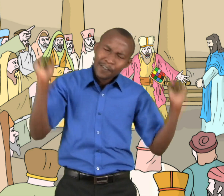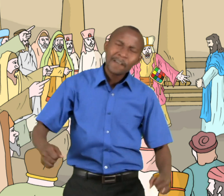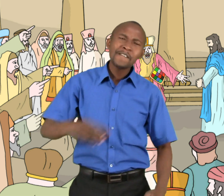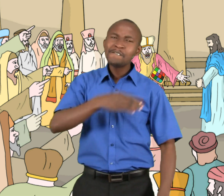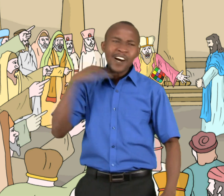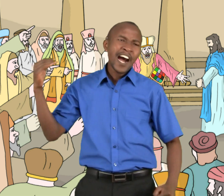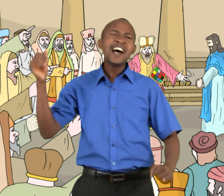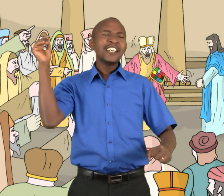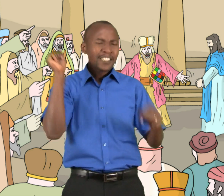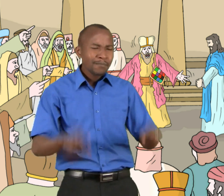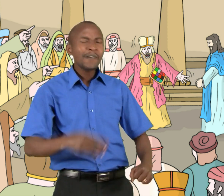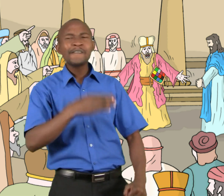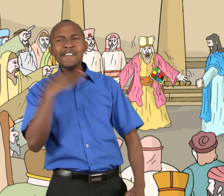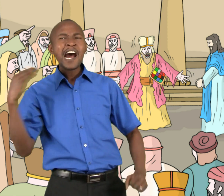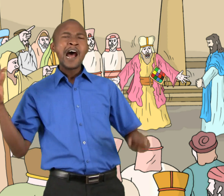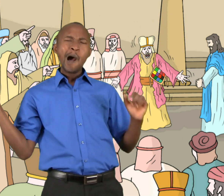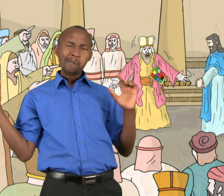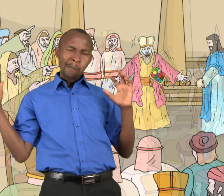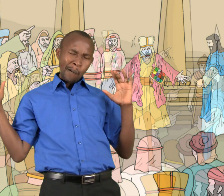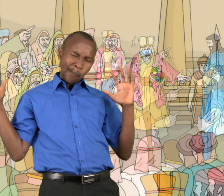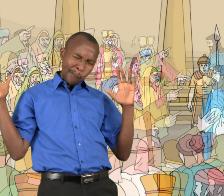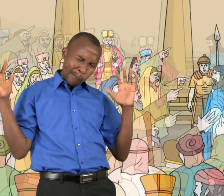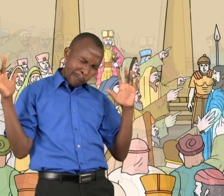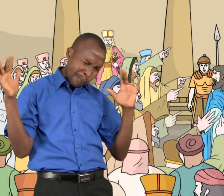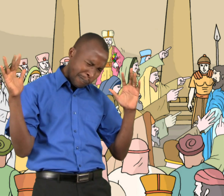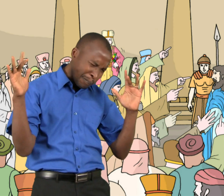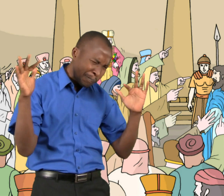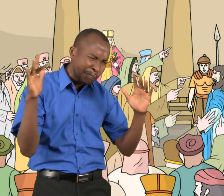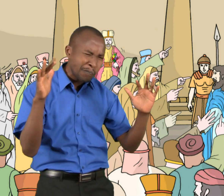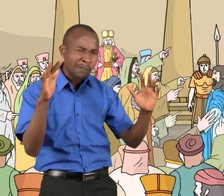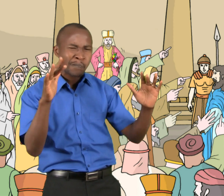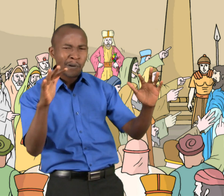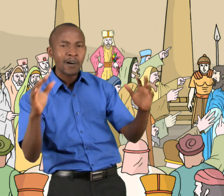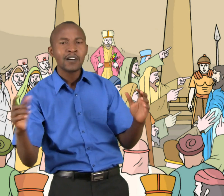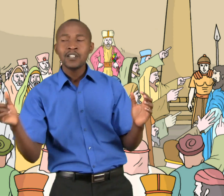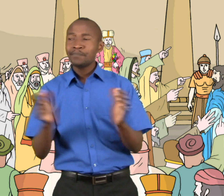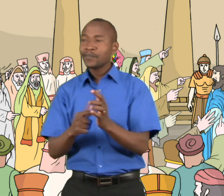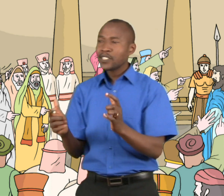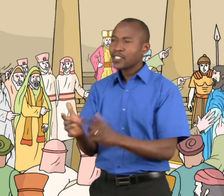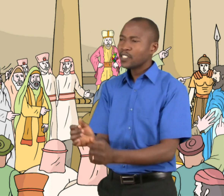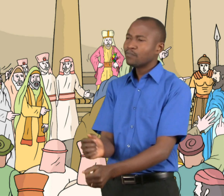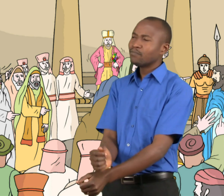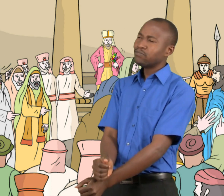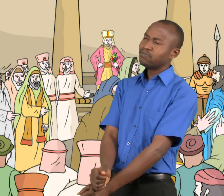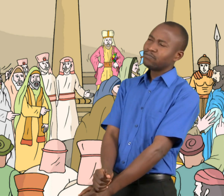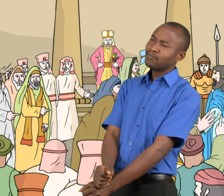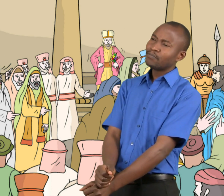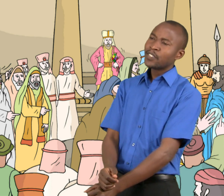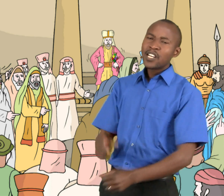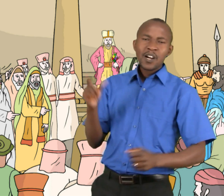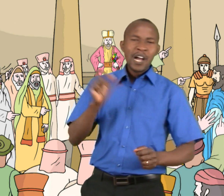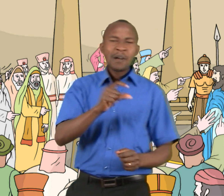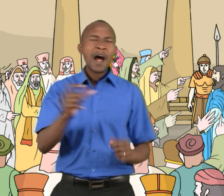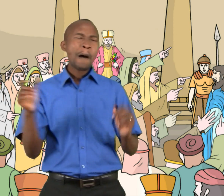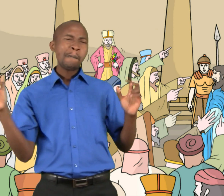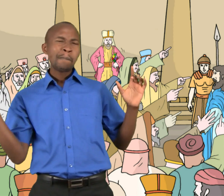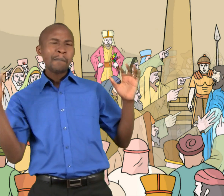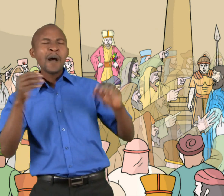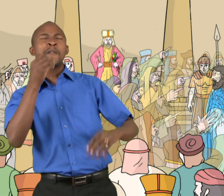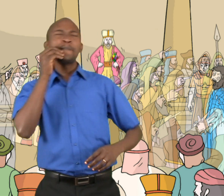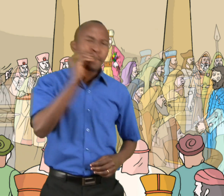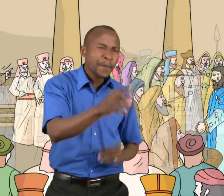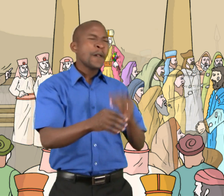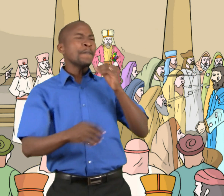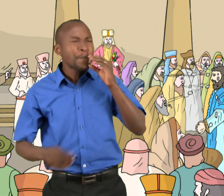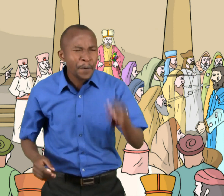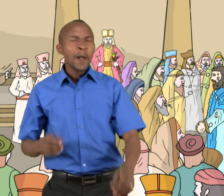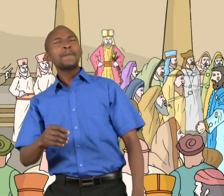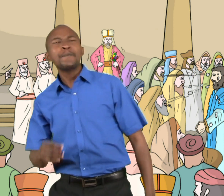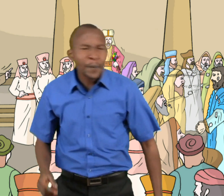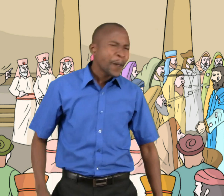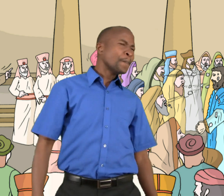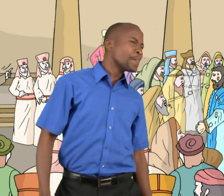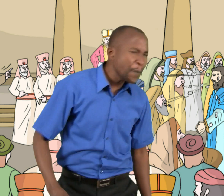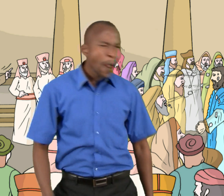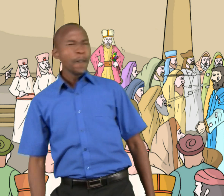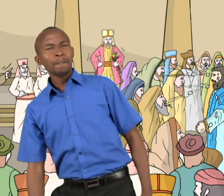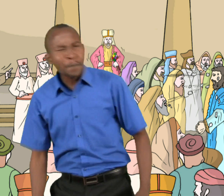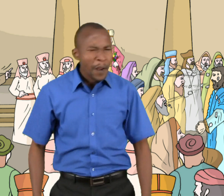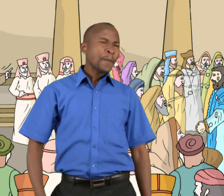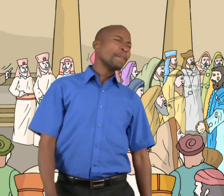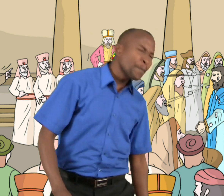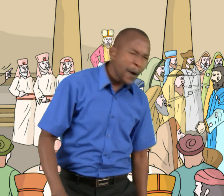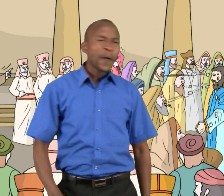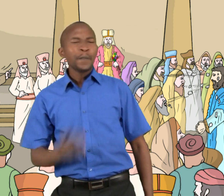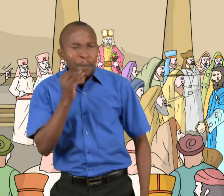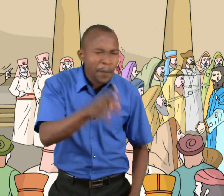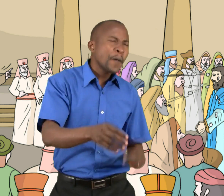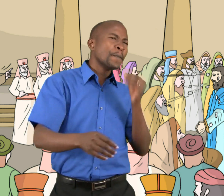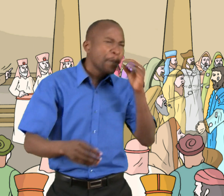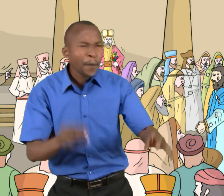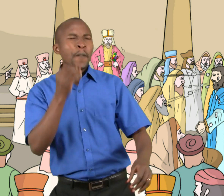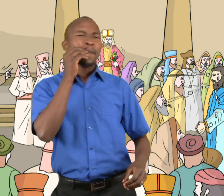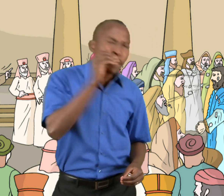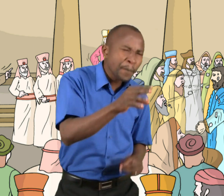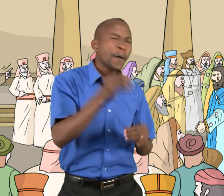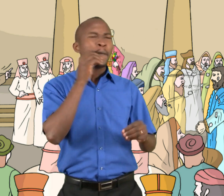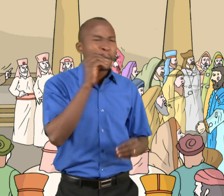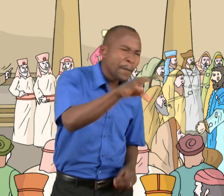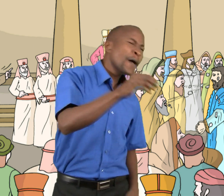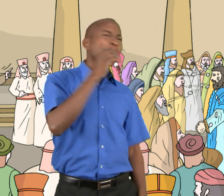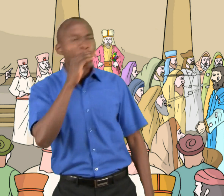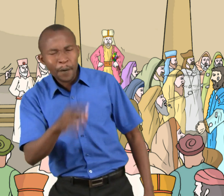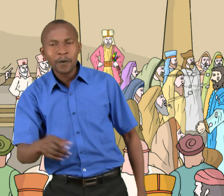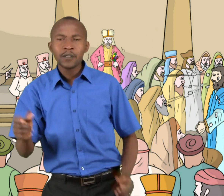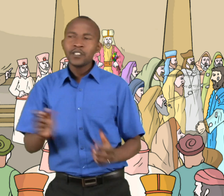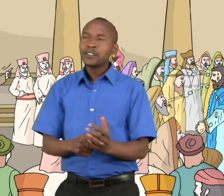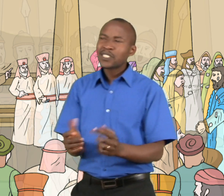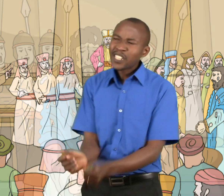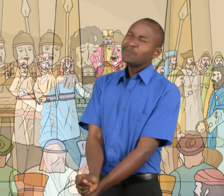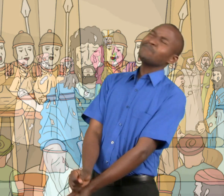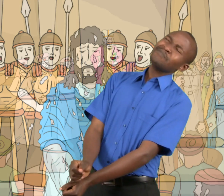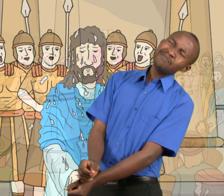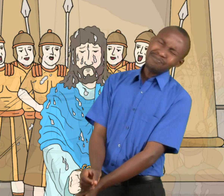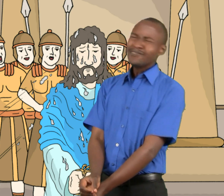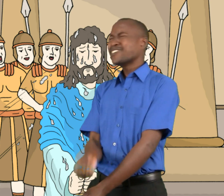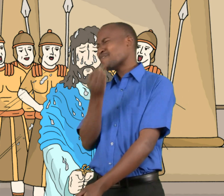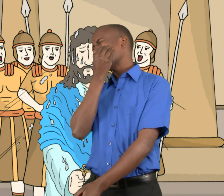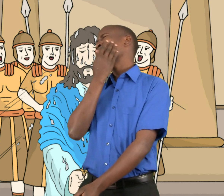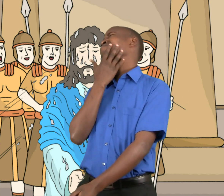“He deserves to die,” they answered.